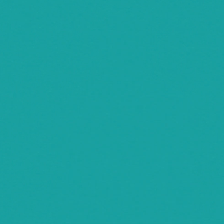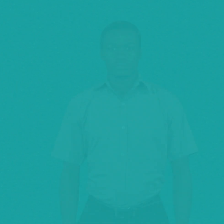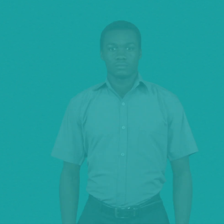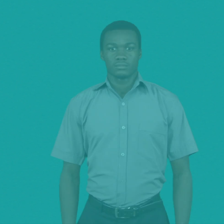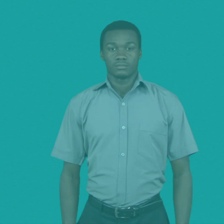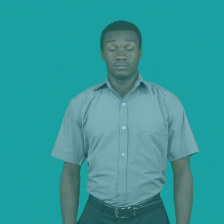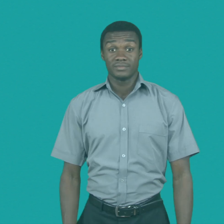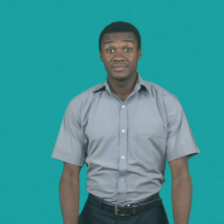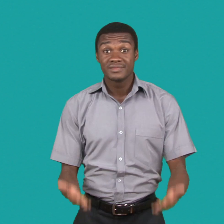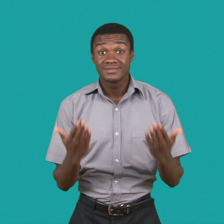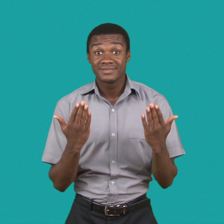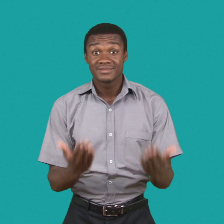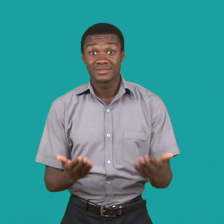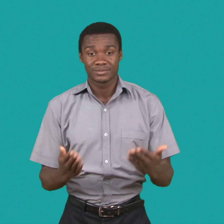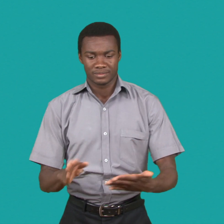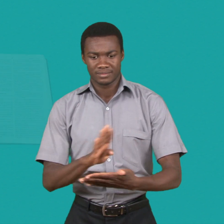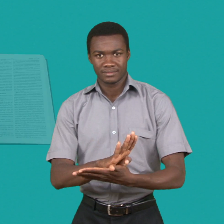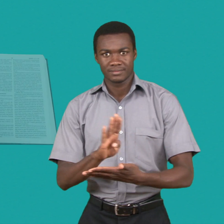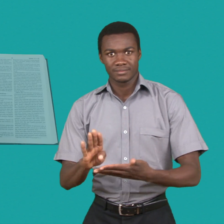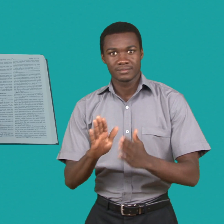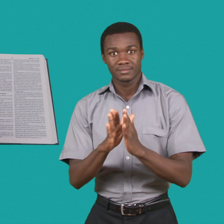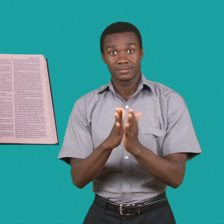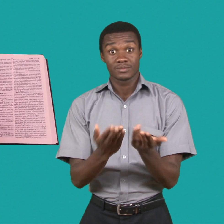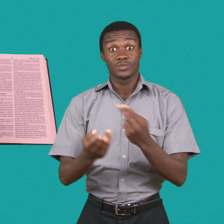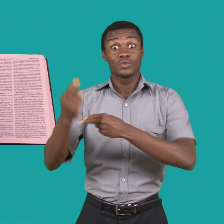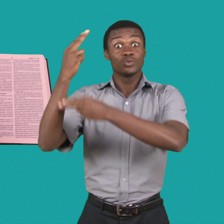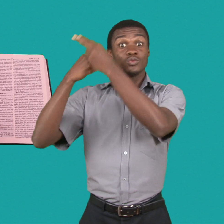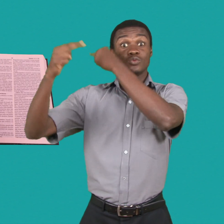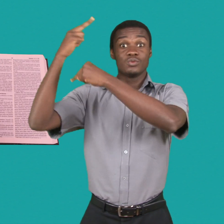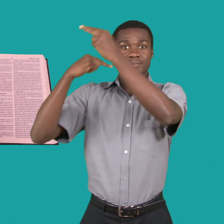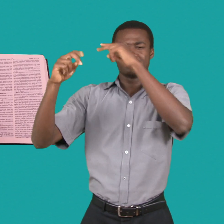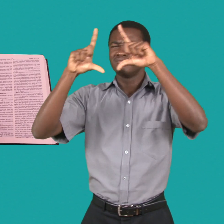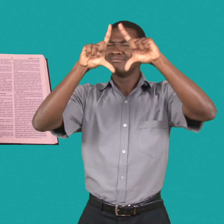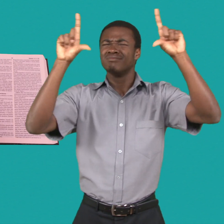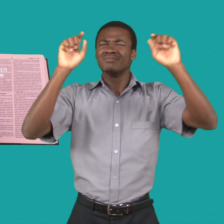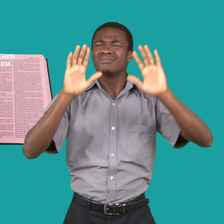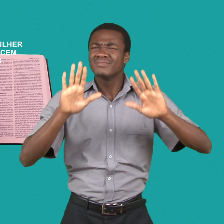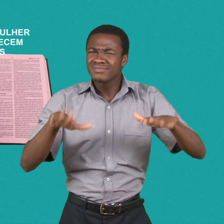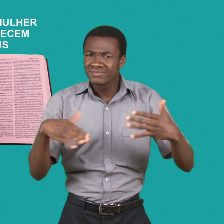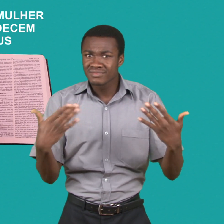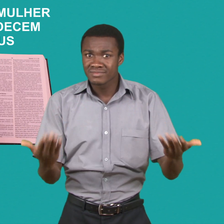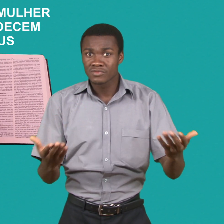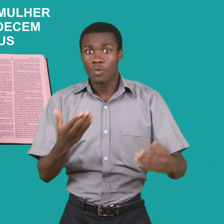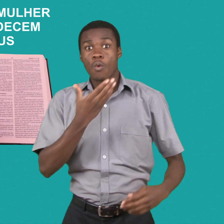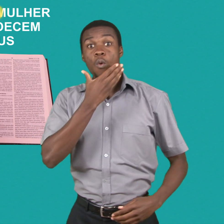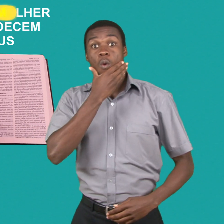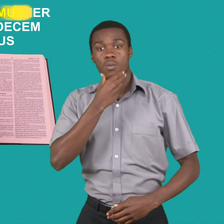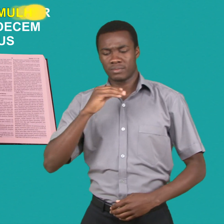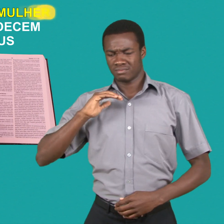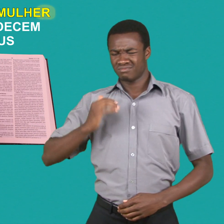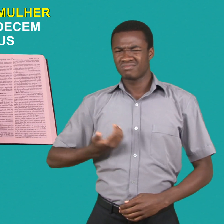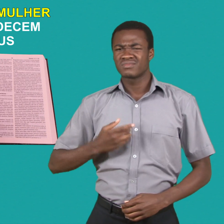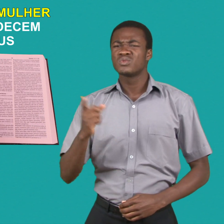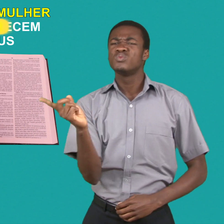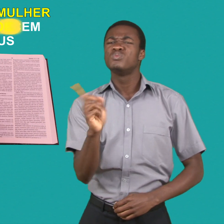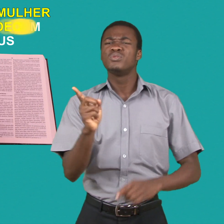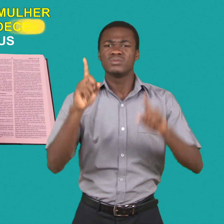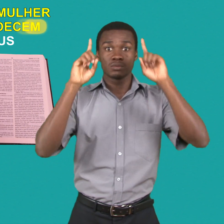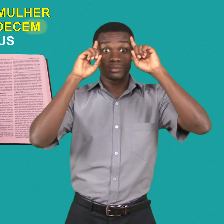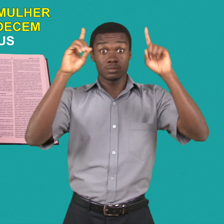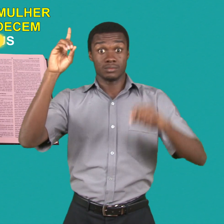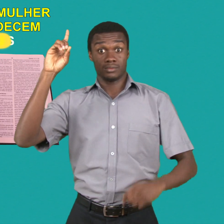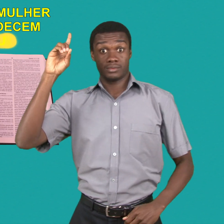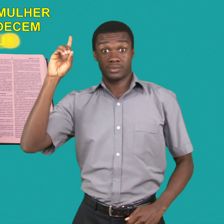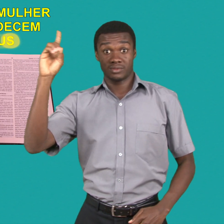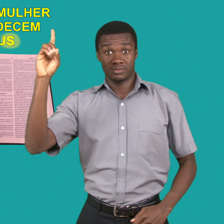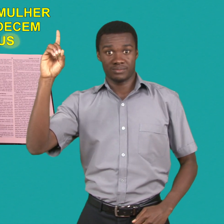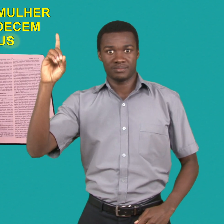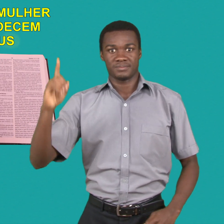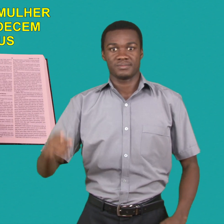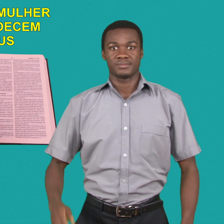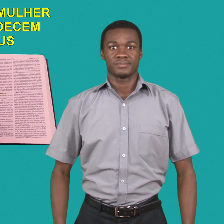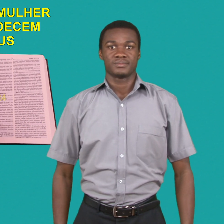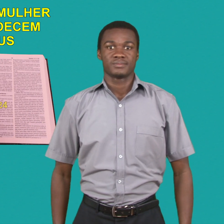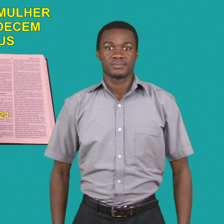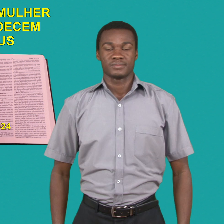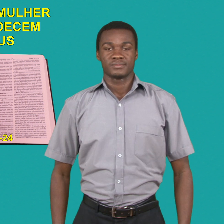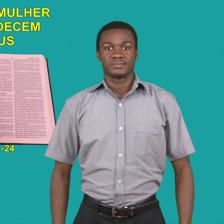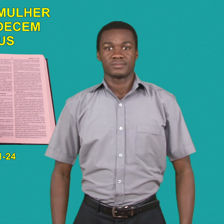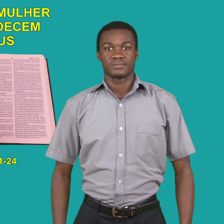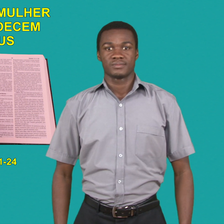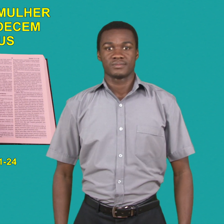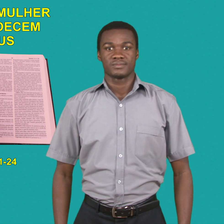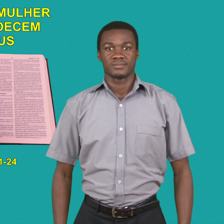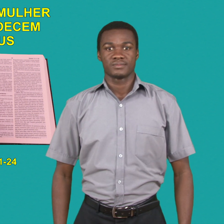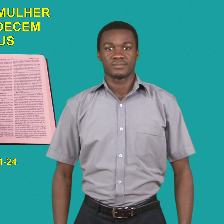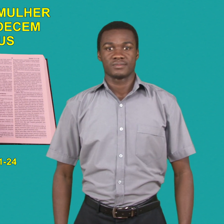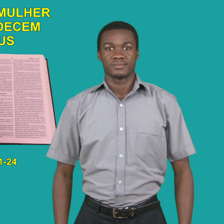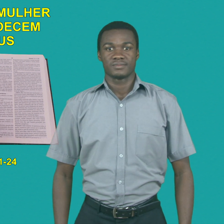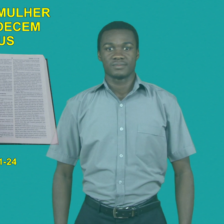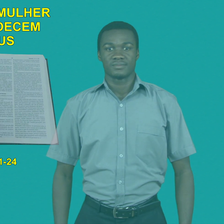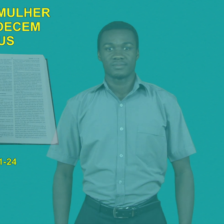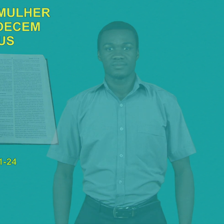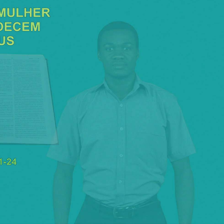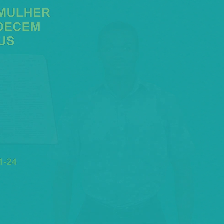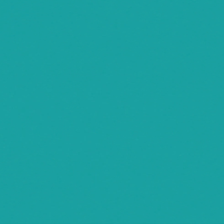Man & woman disobey God